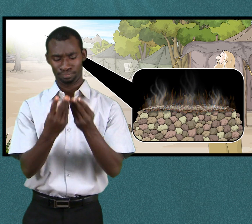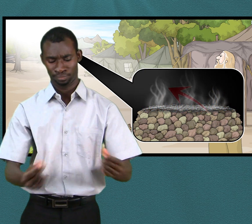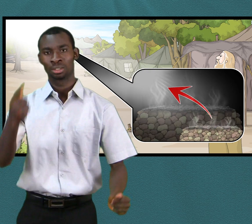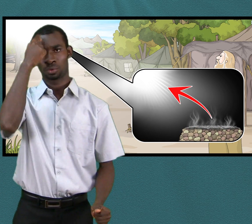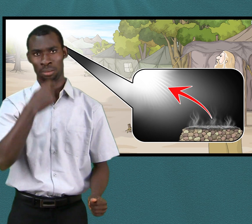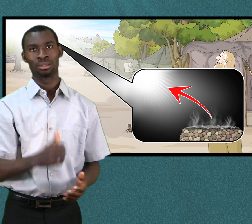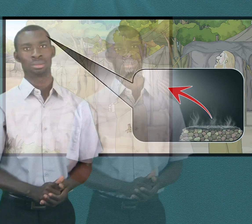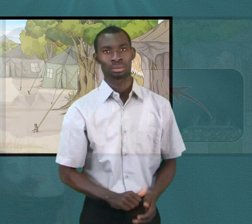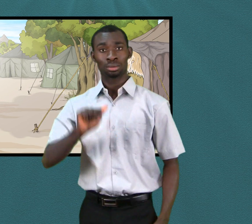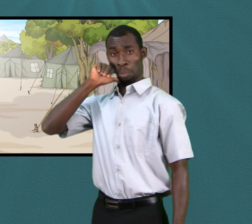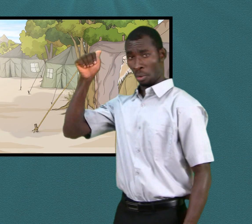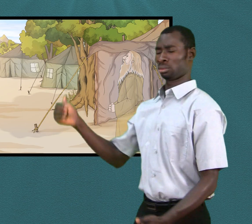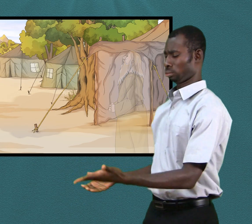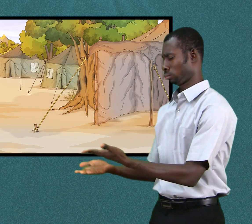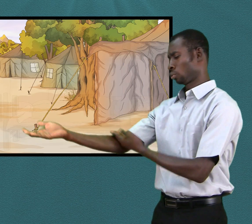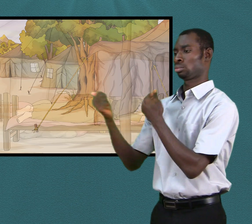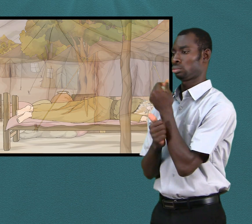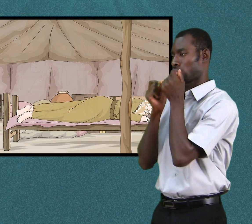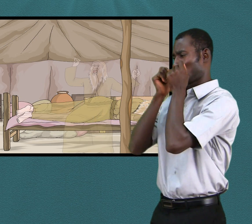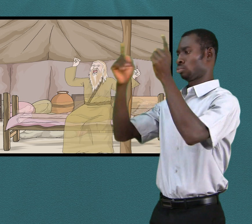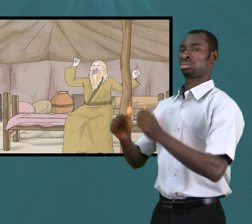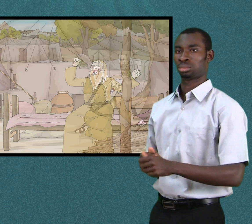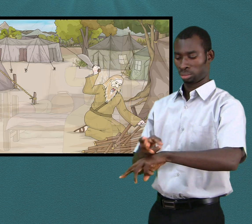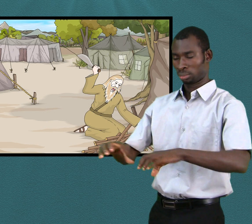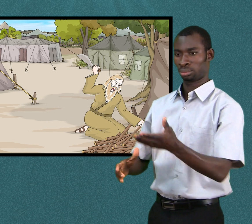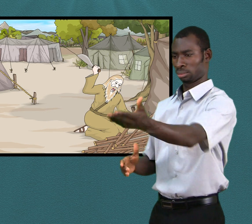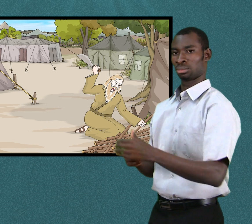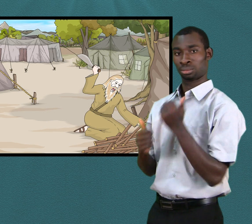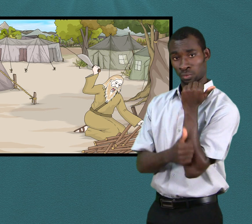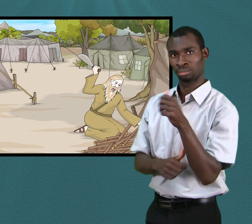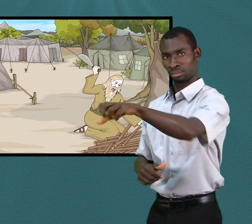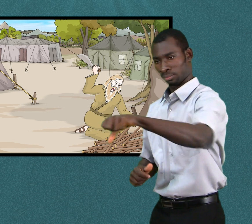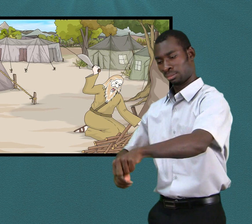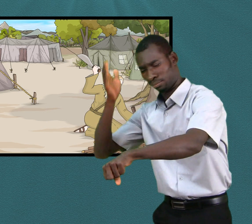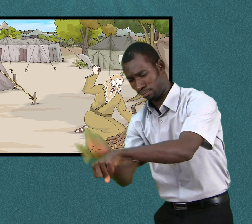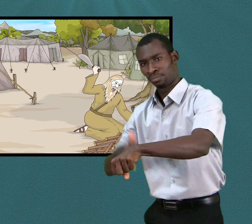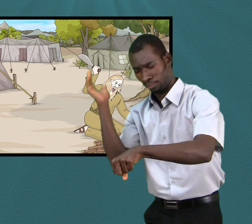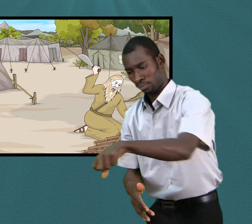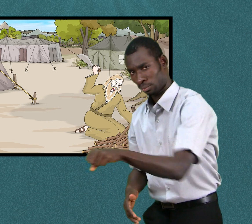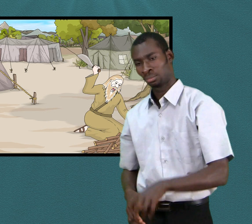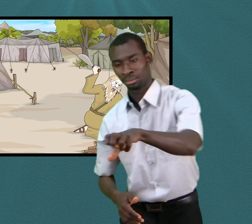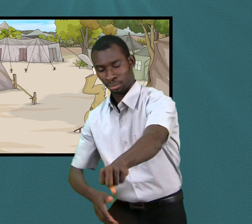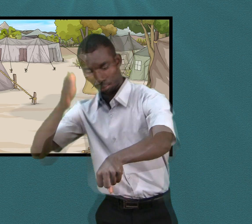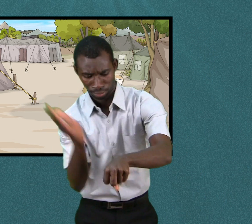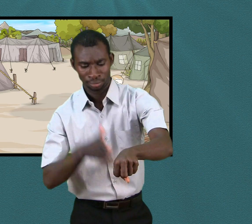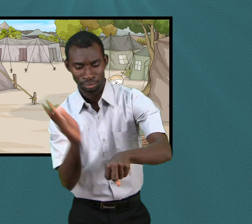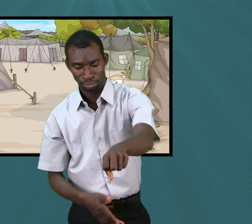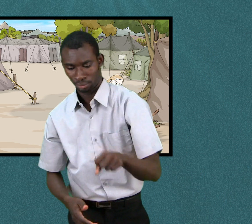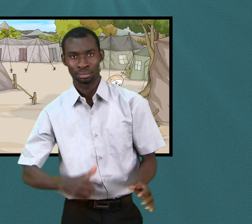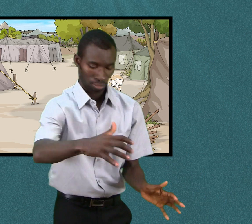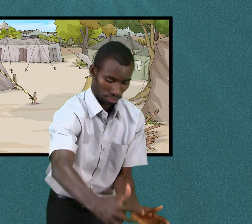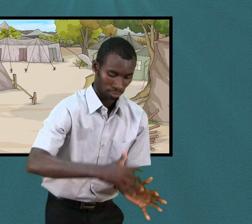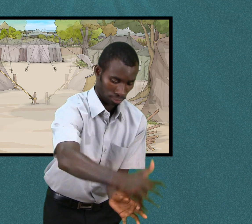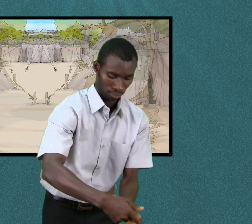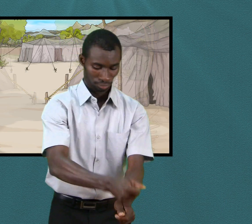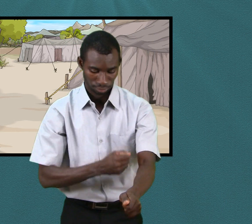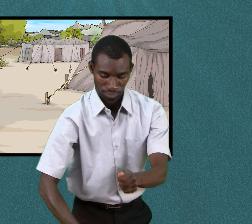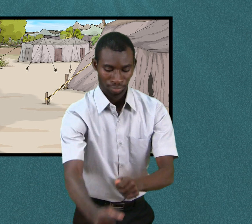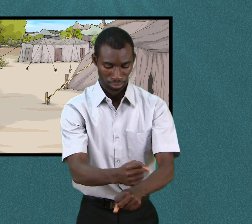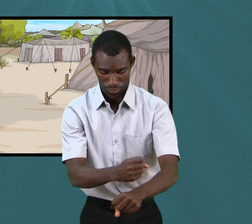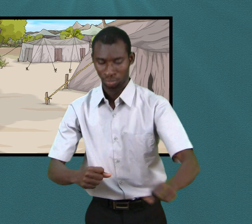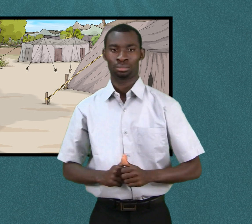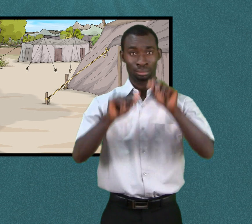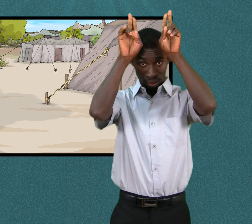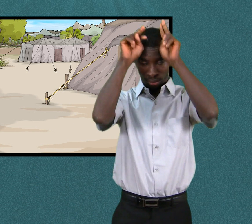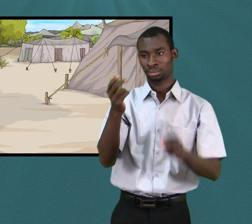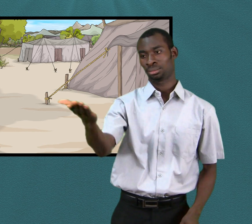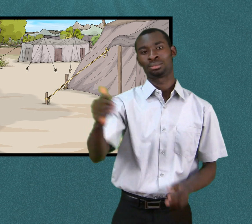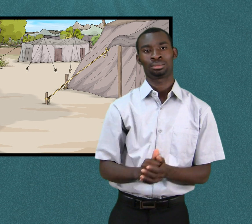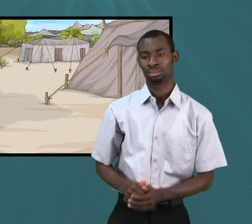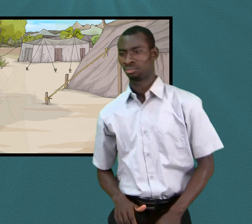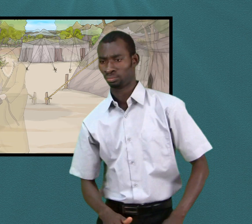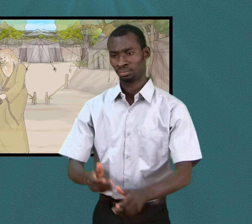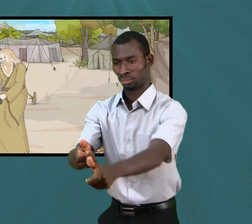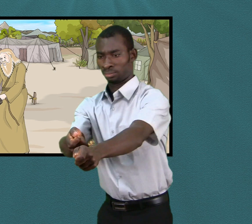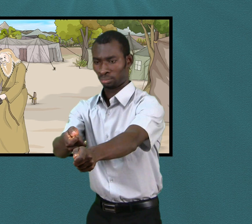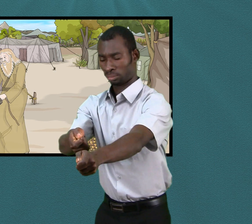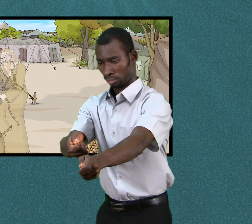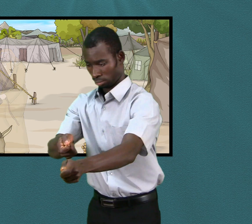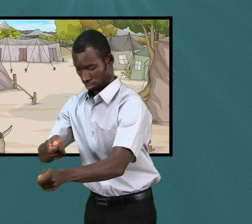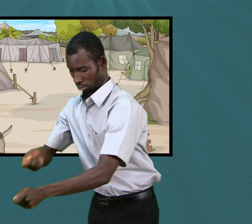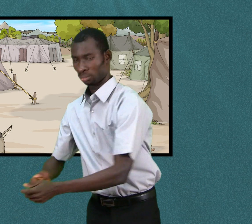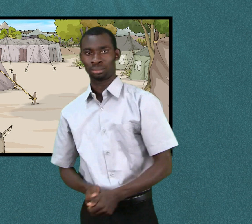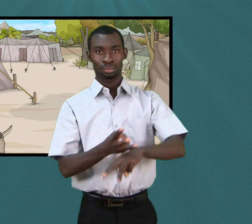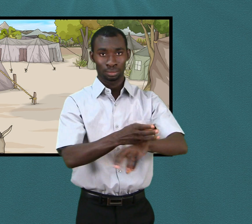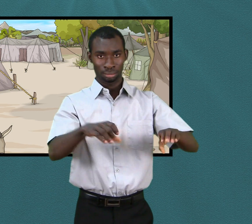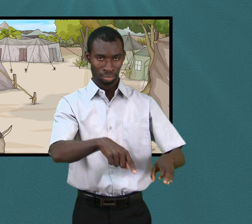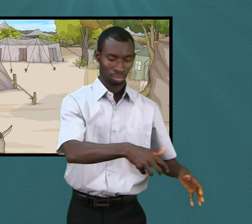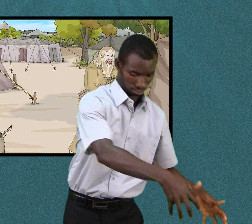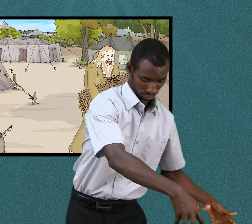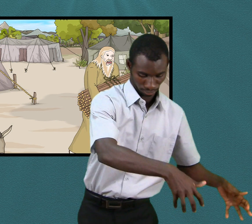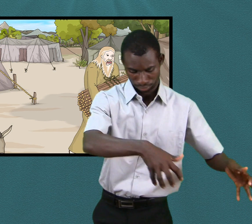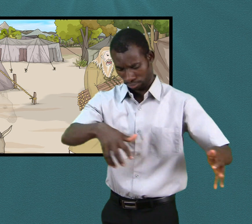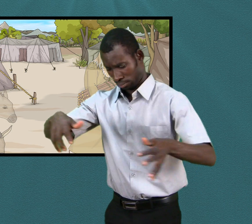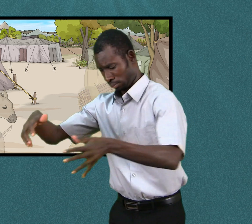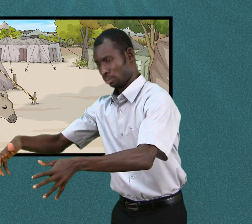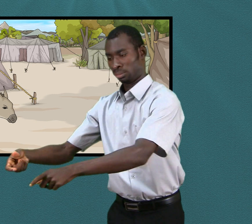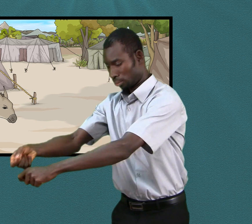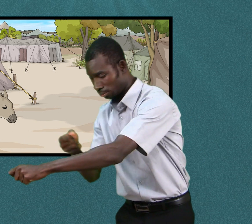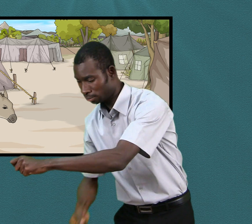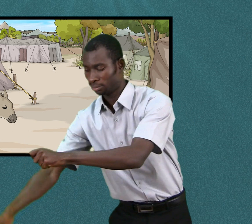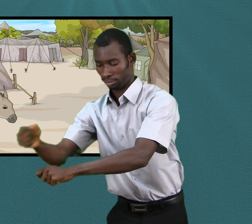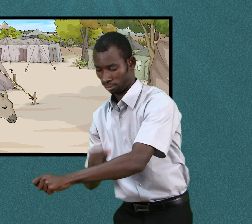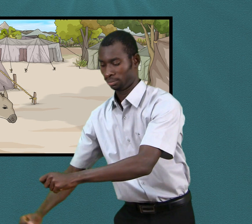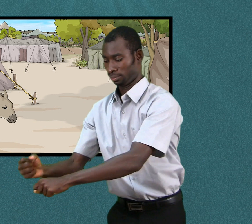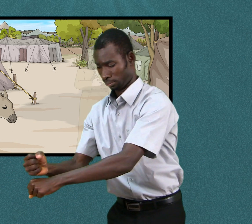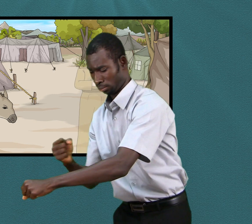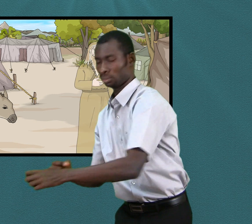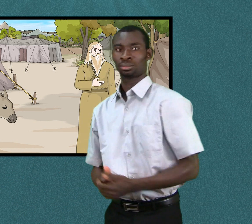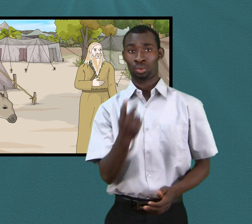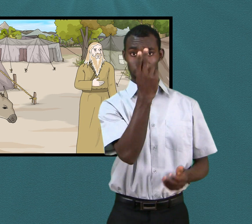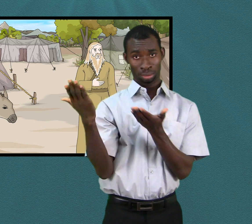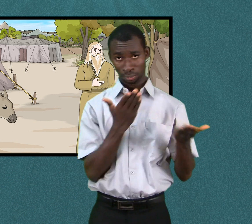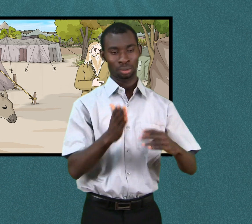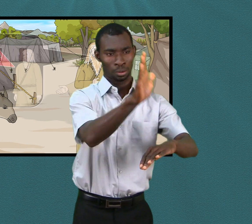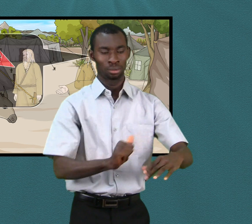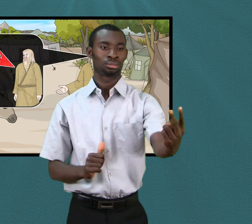So Abraham got up early the next morning, saddled his donkey, and took along two of his servants and his son Isaac.